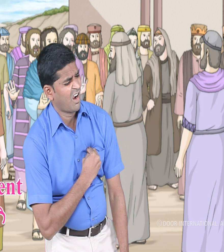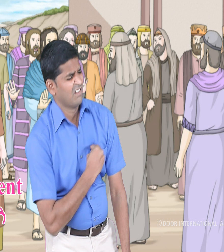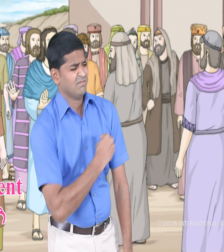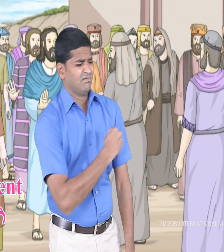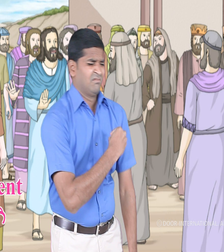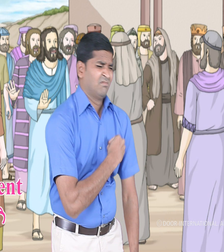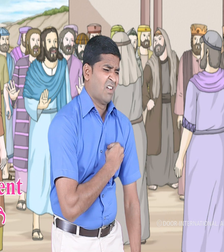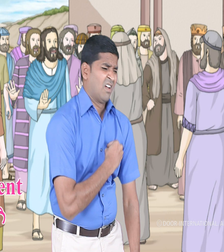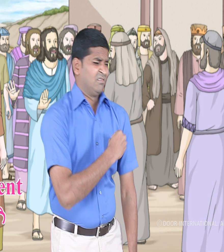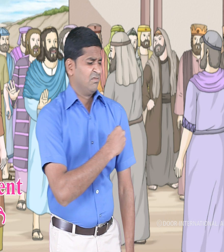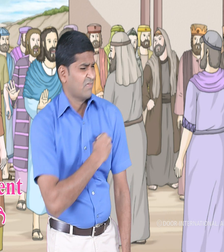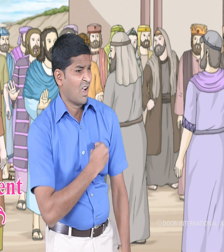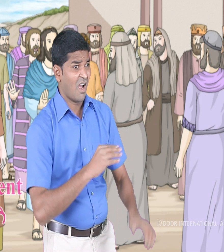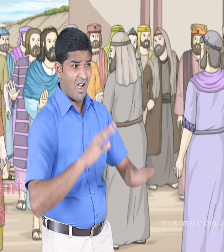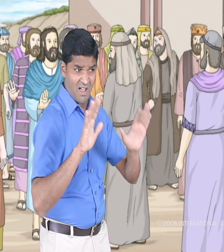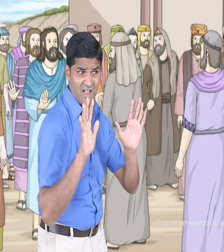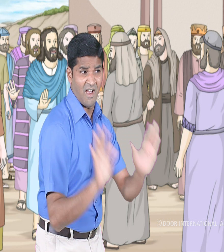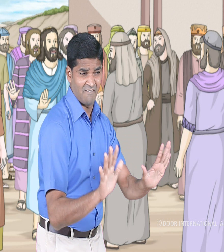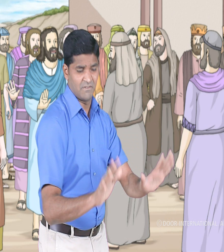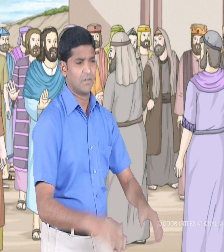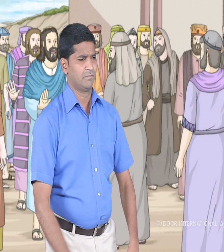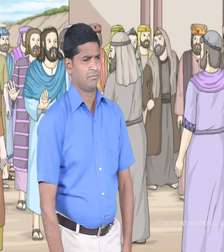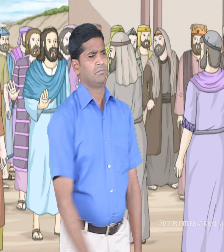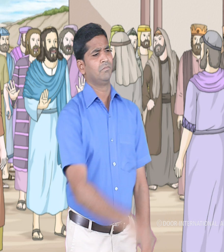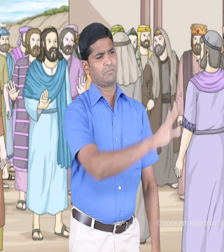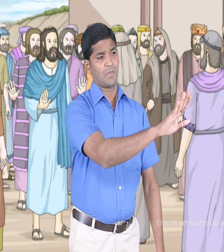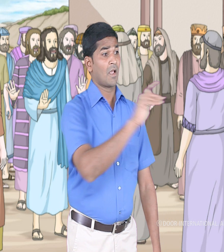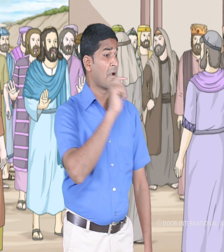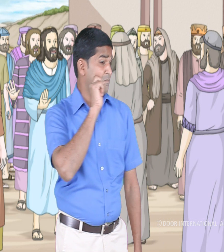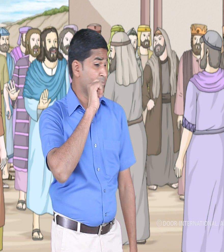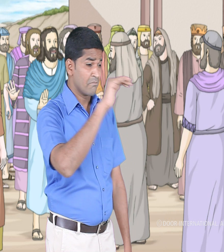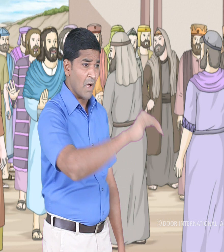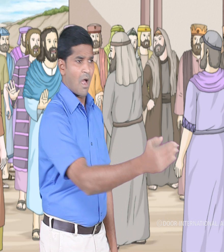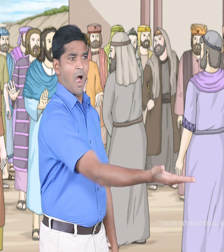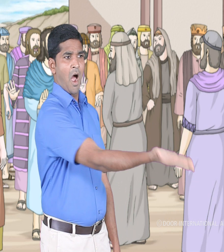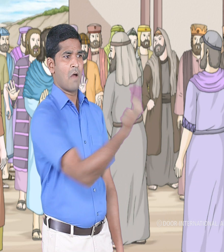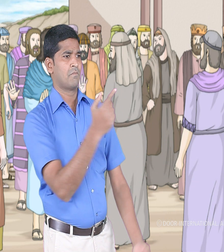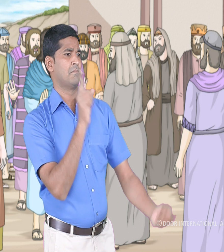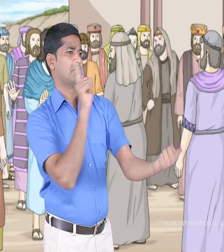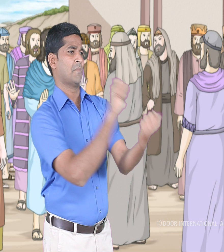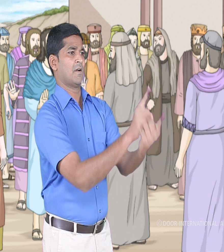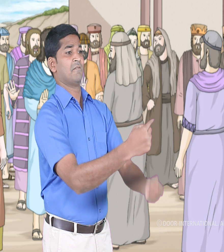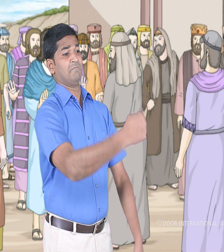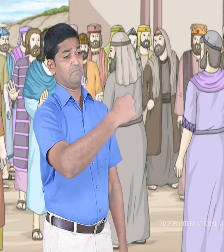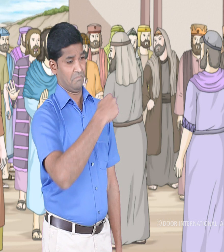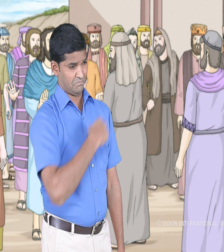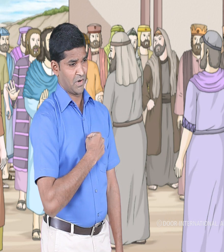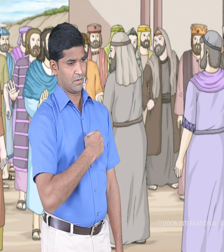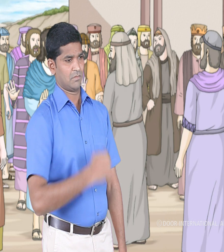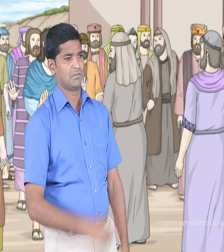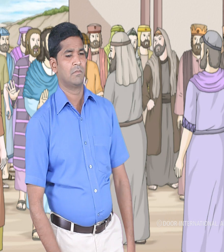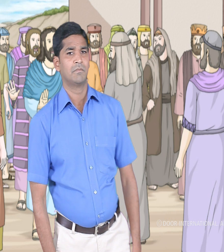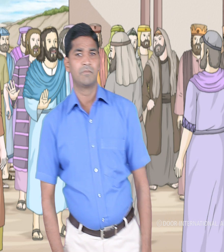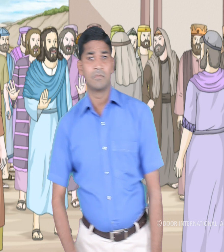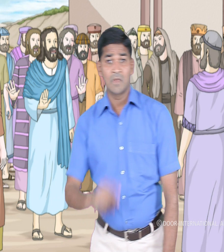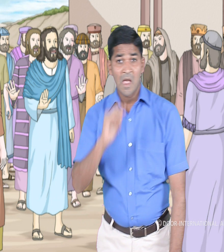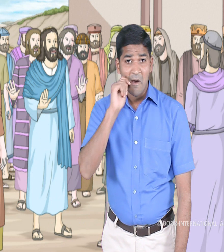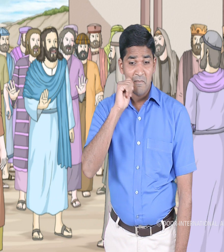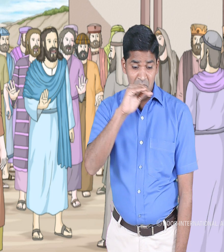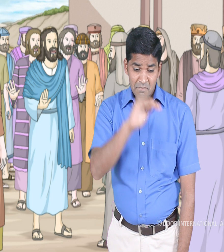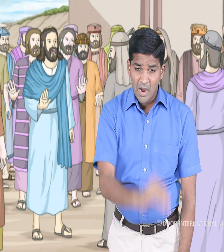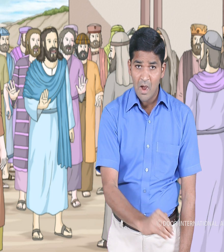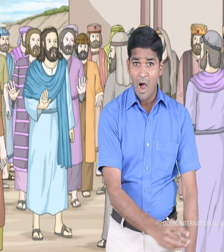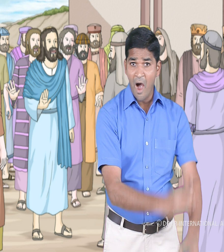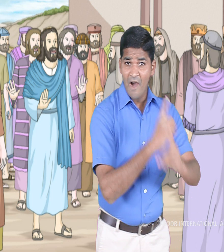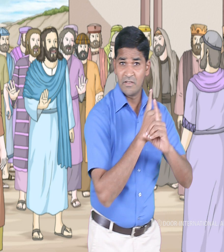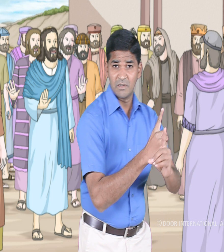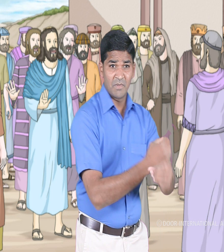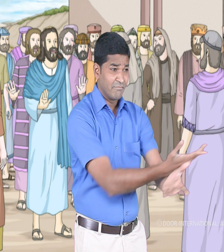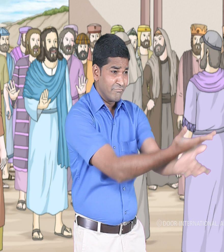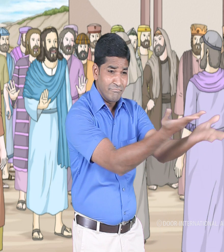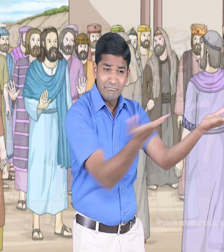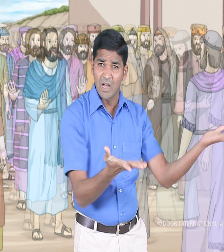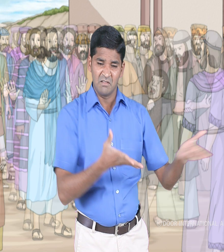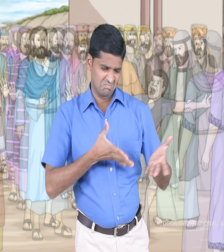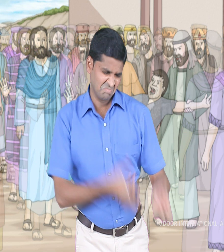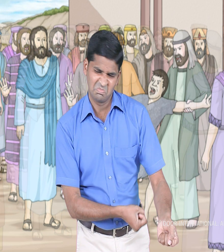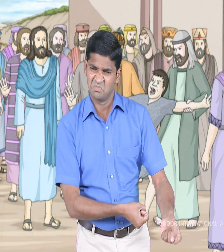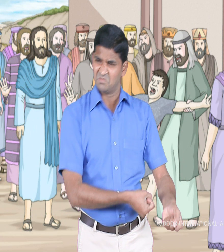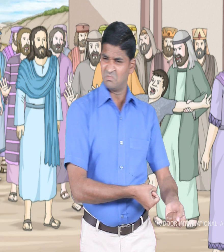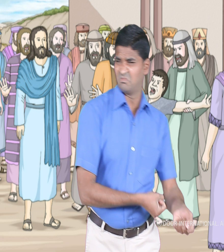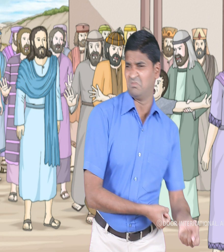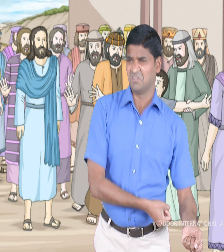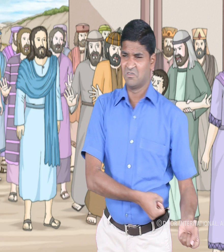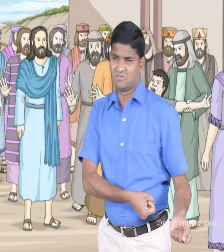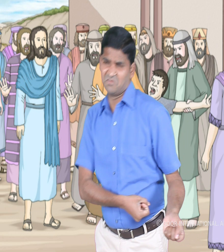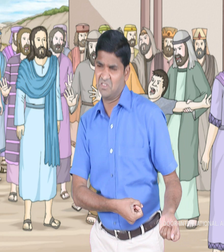How long must I put up with you? Bring the boy to Me.”